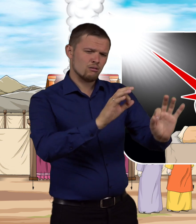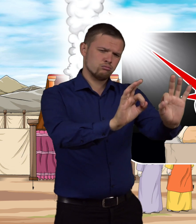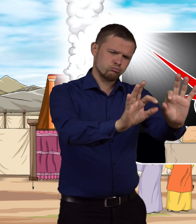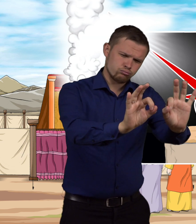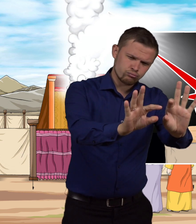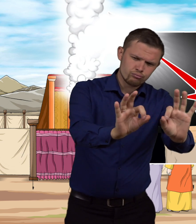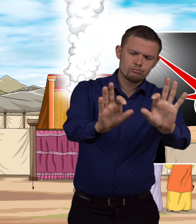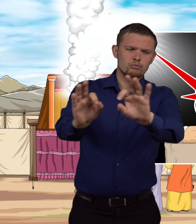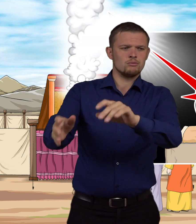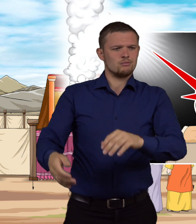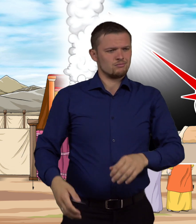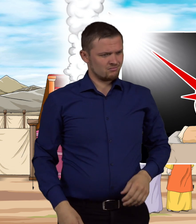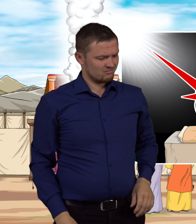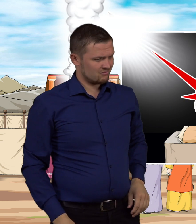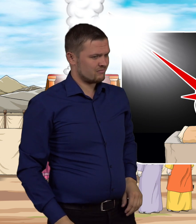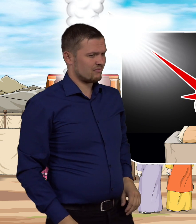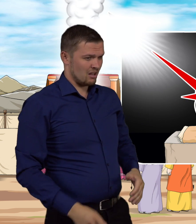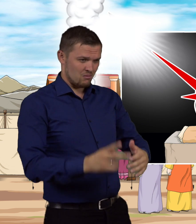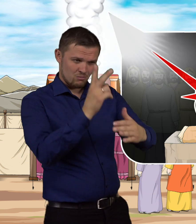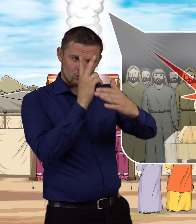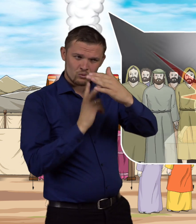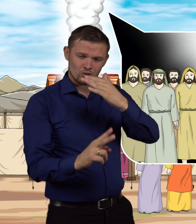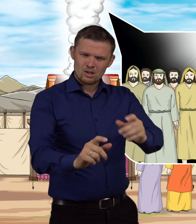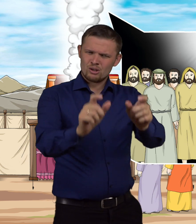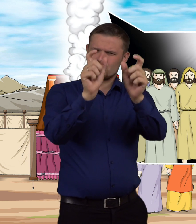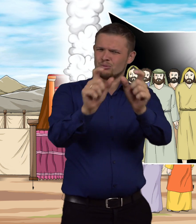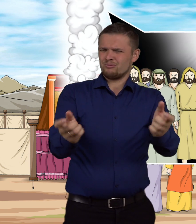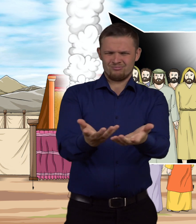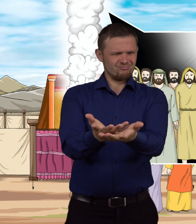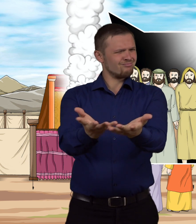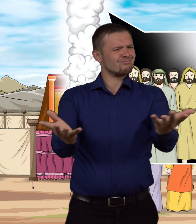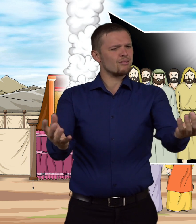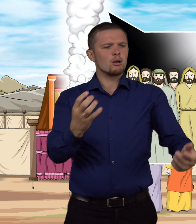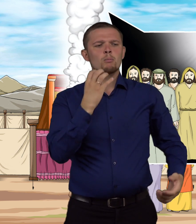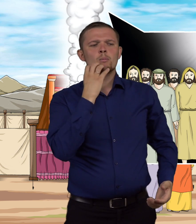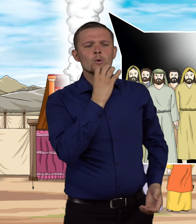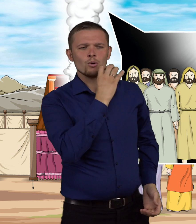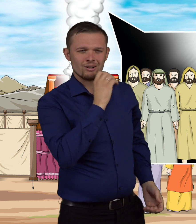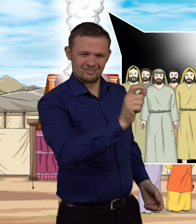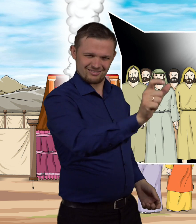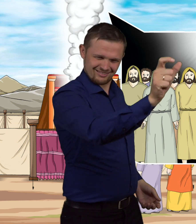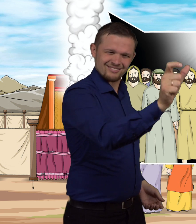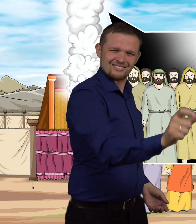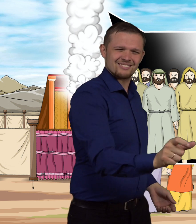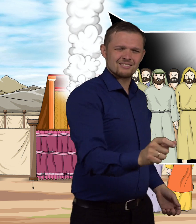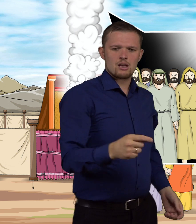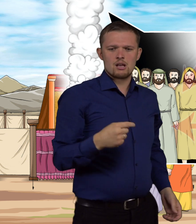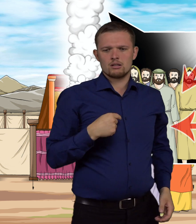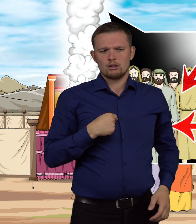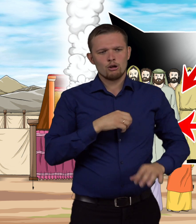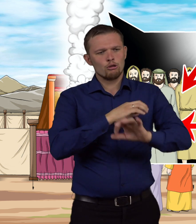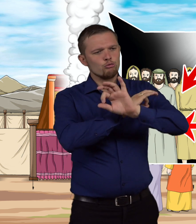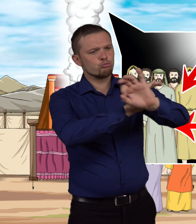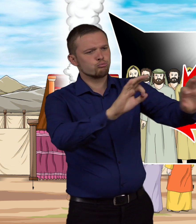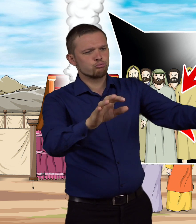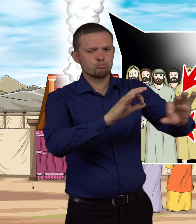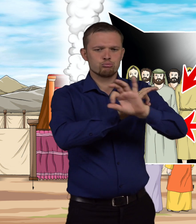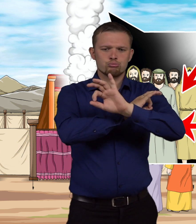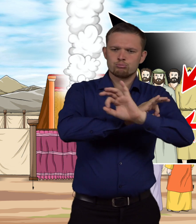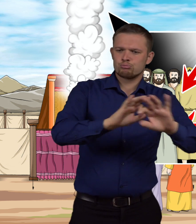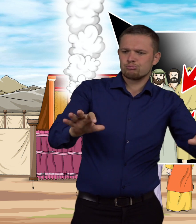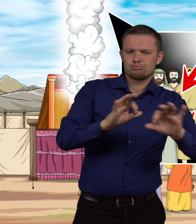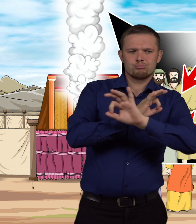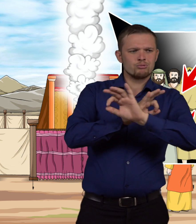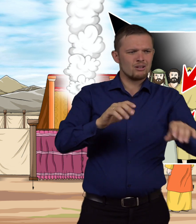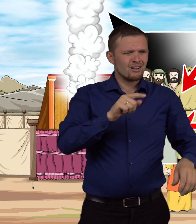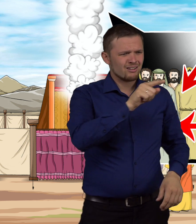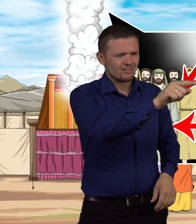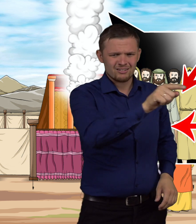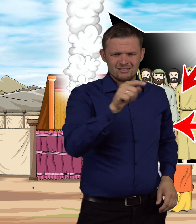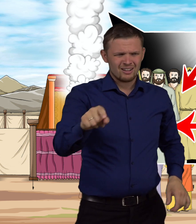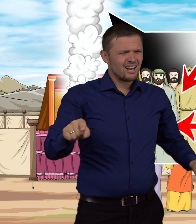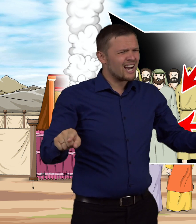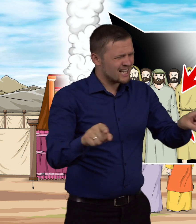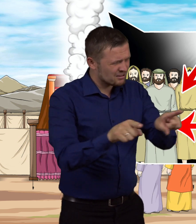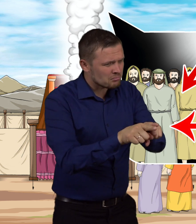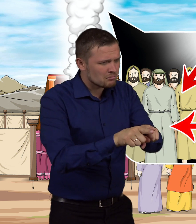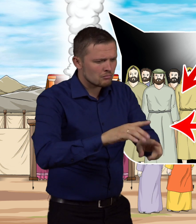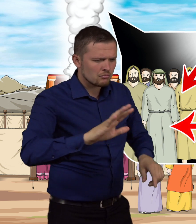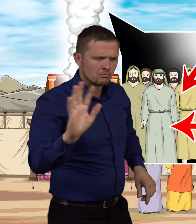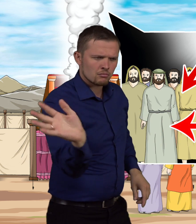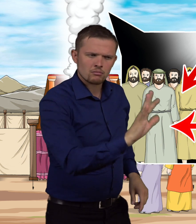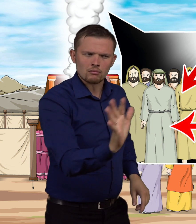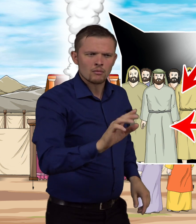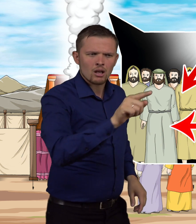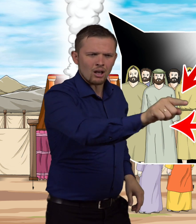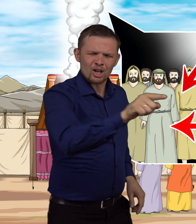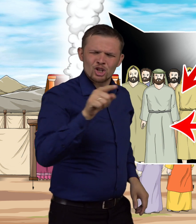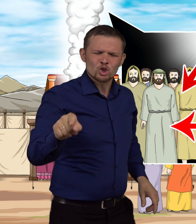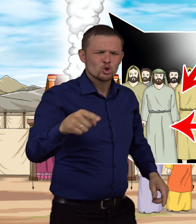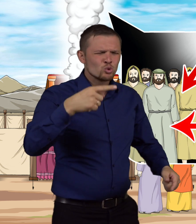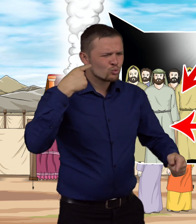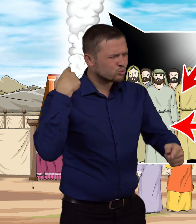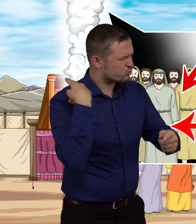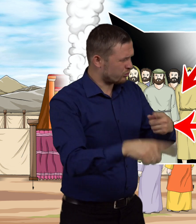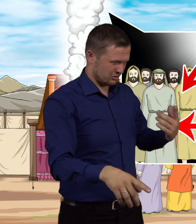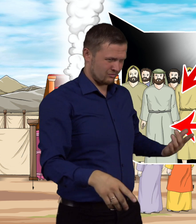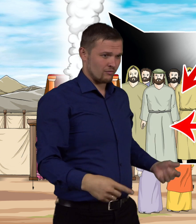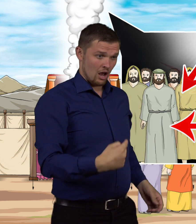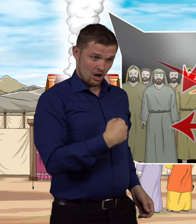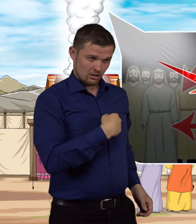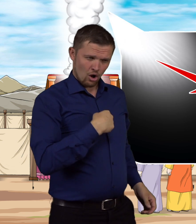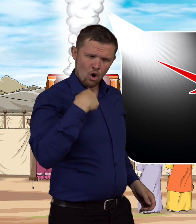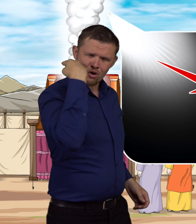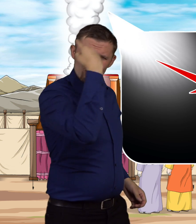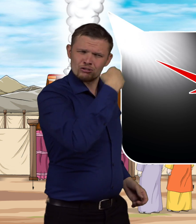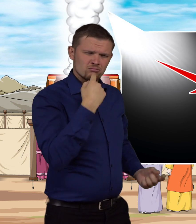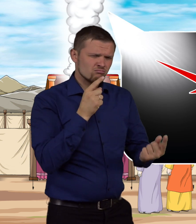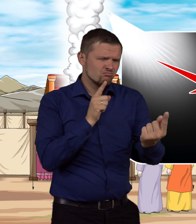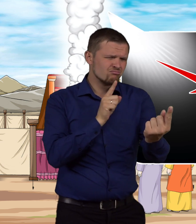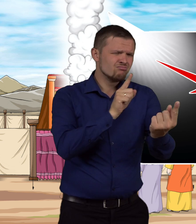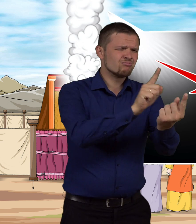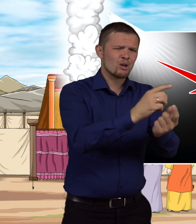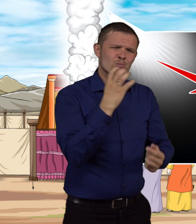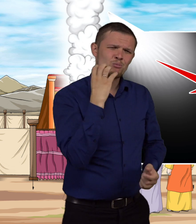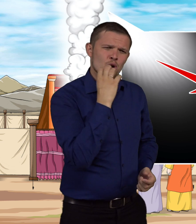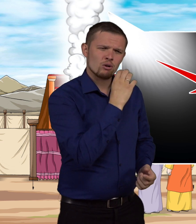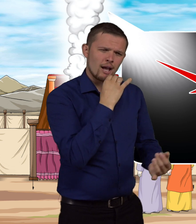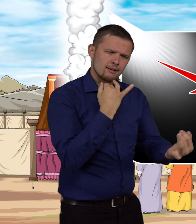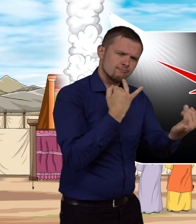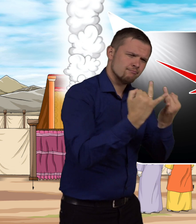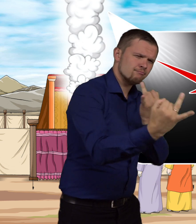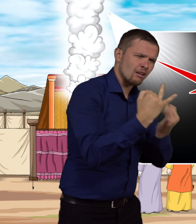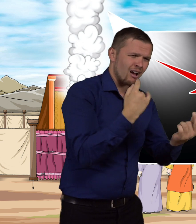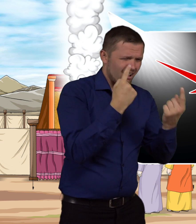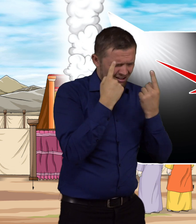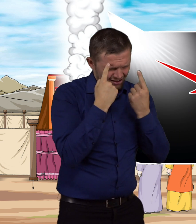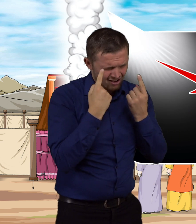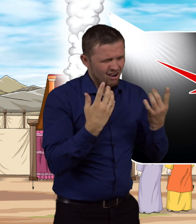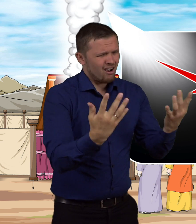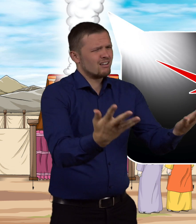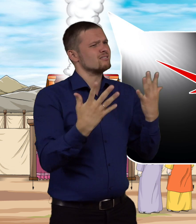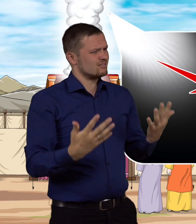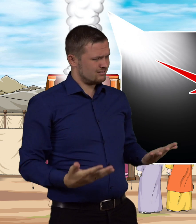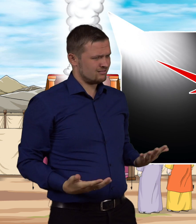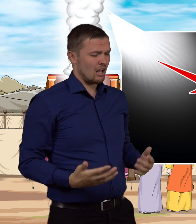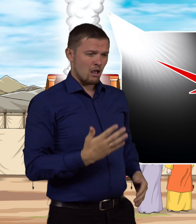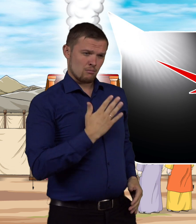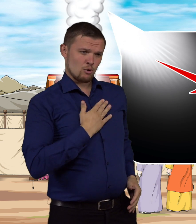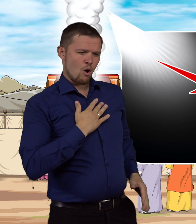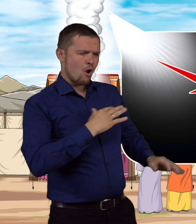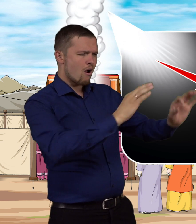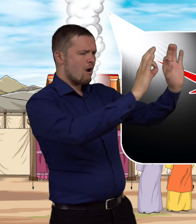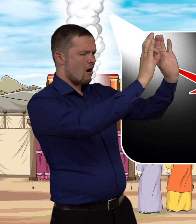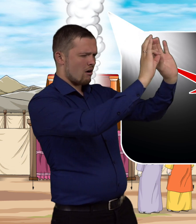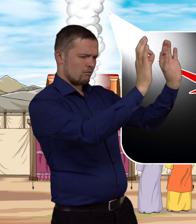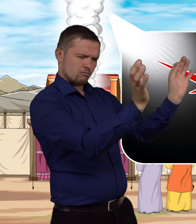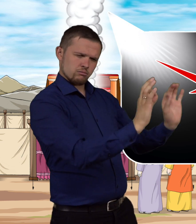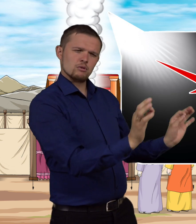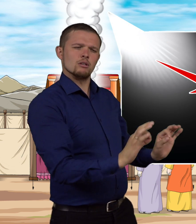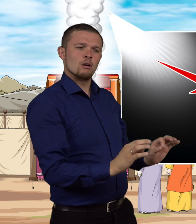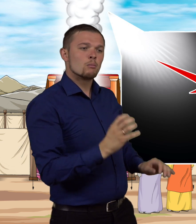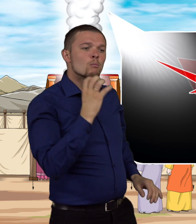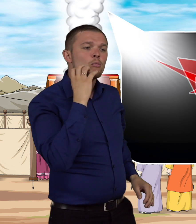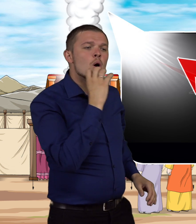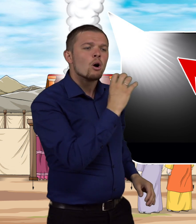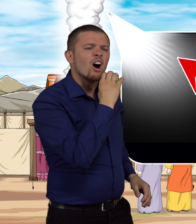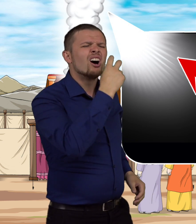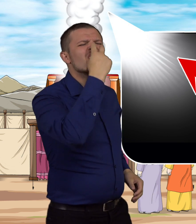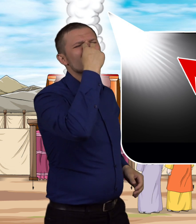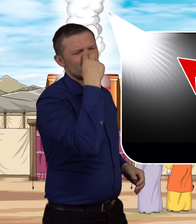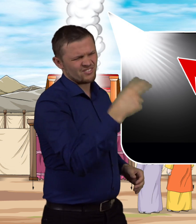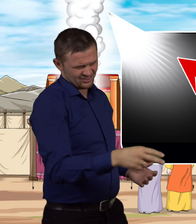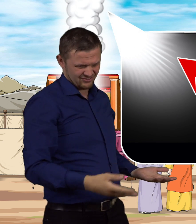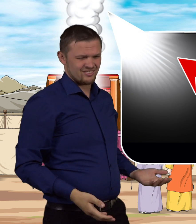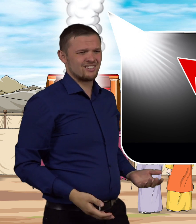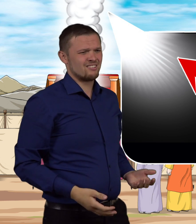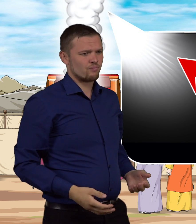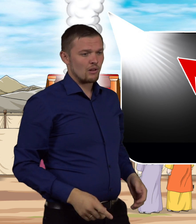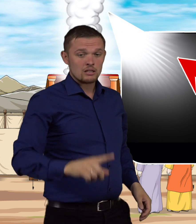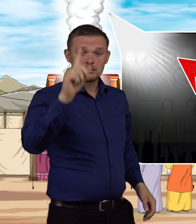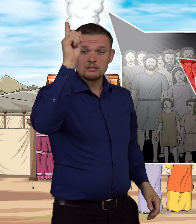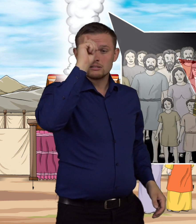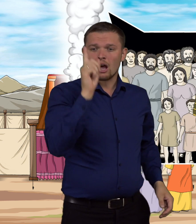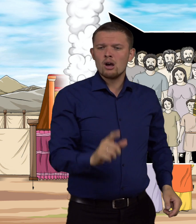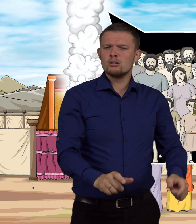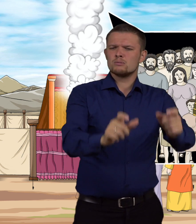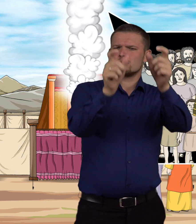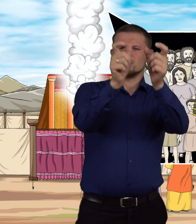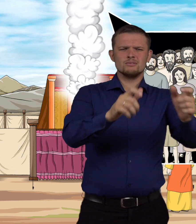But this is not so with My servant Moses;